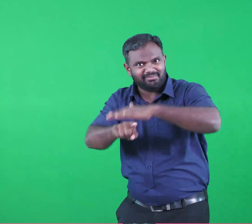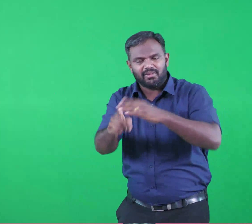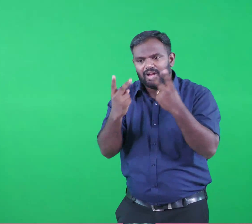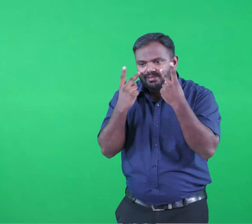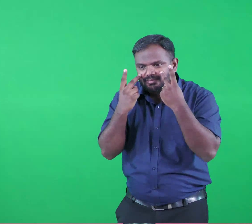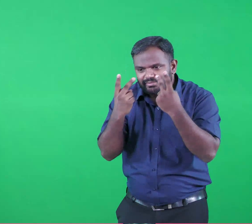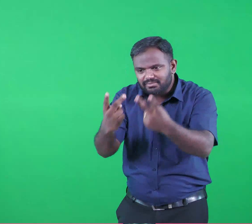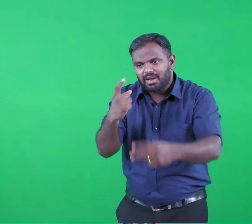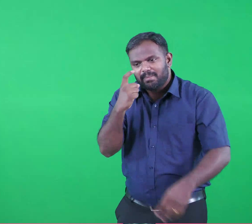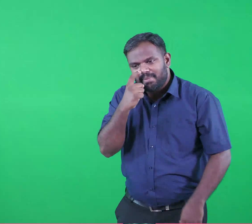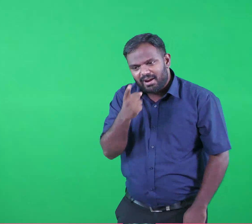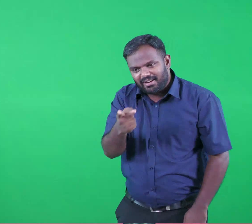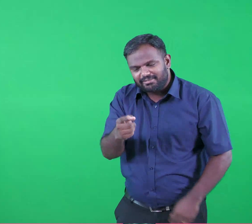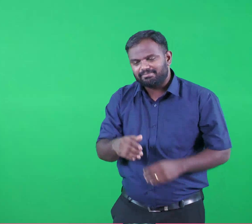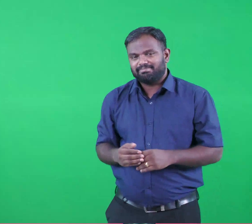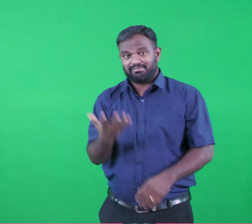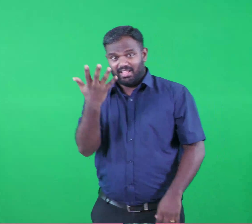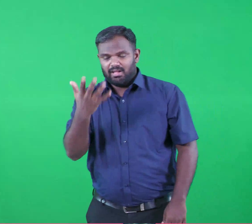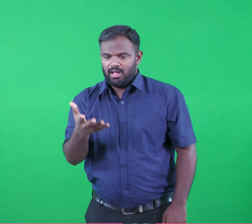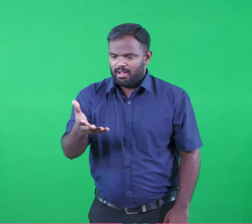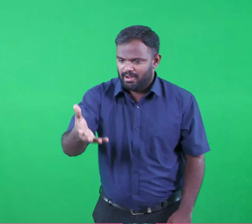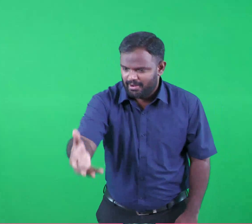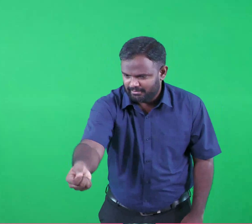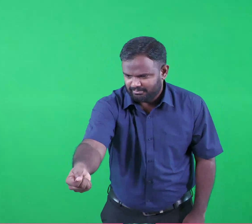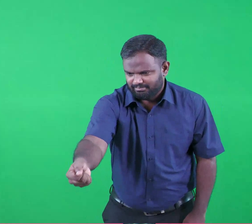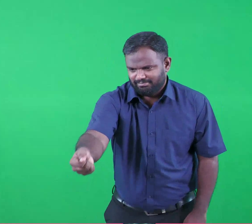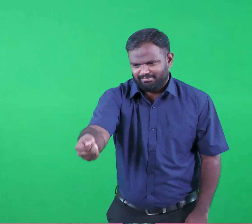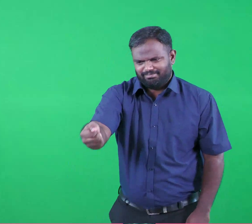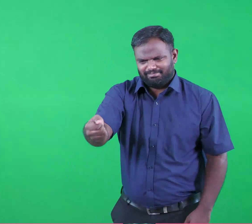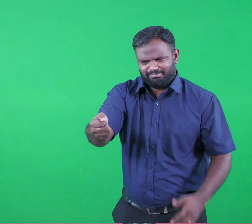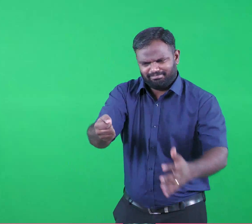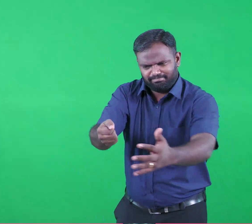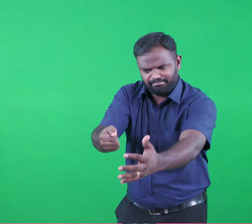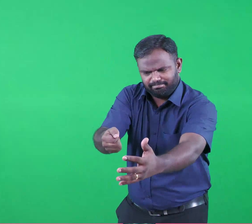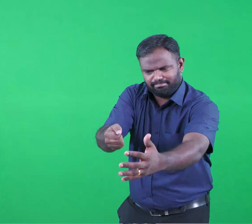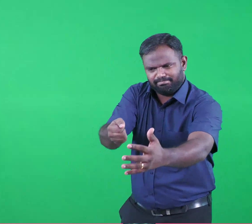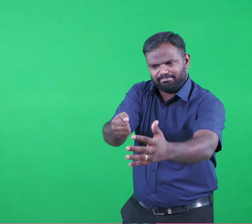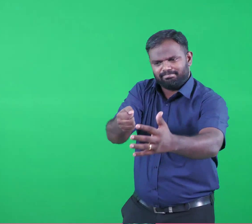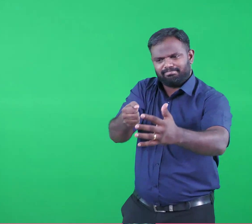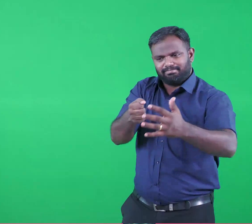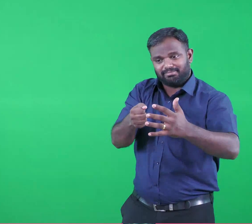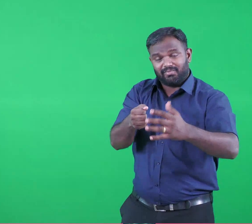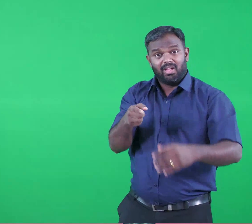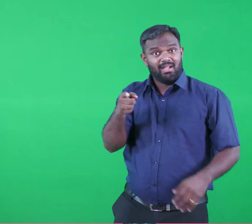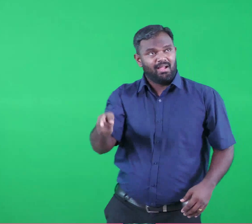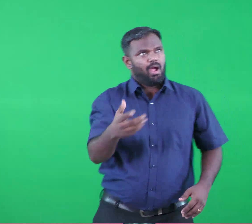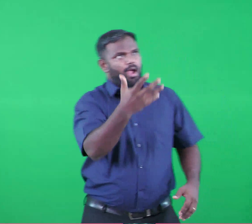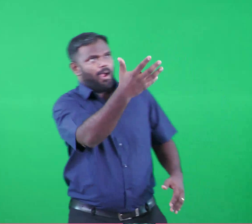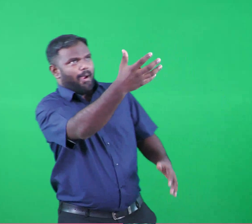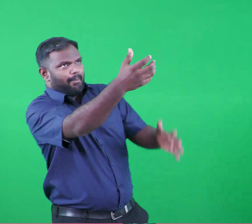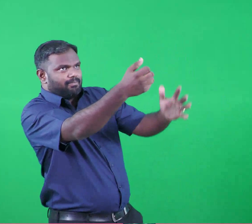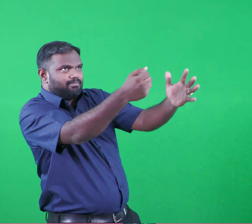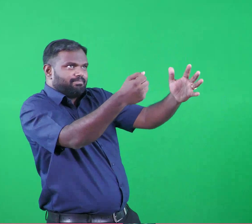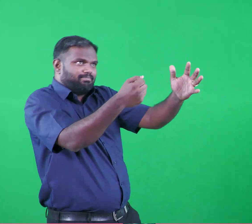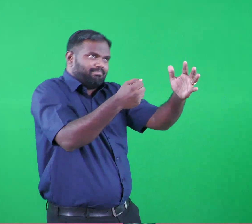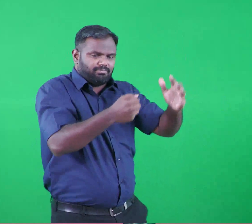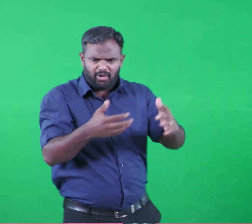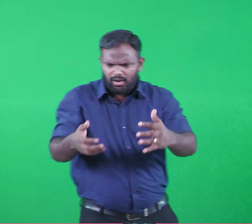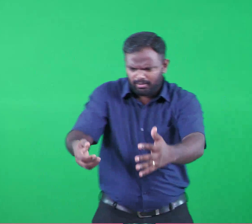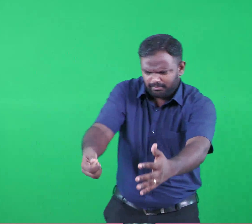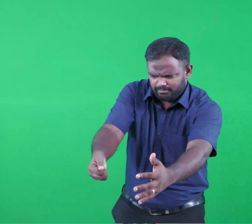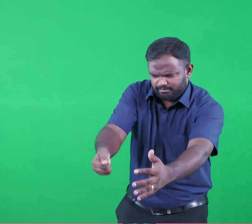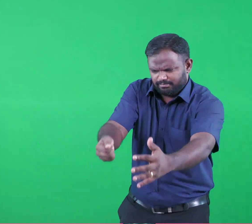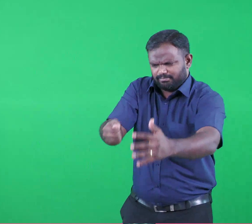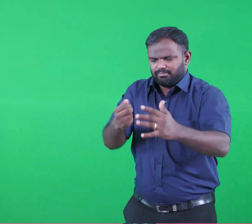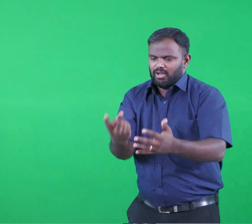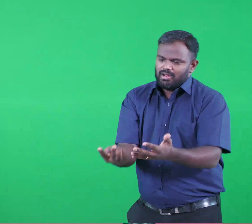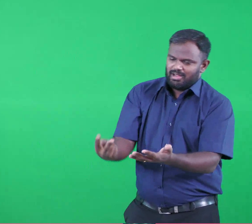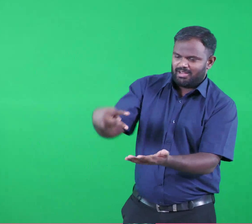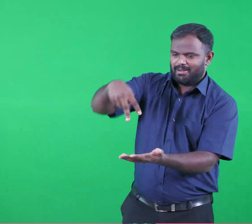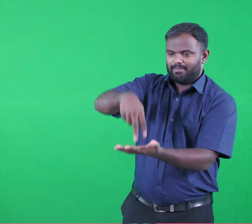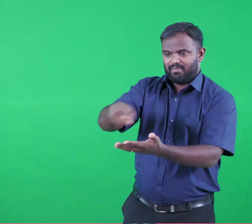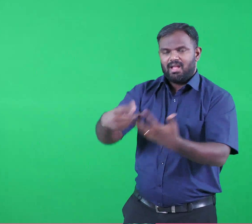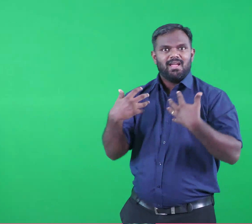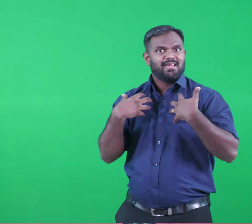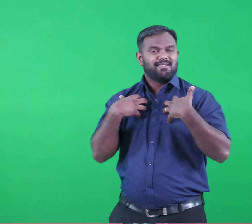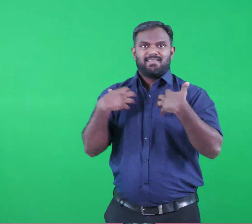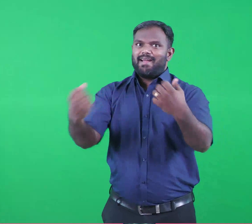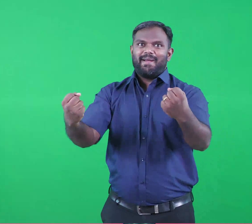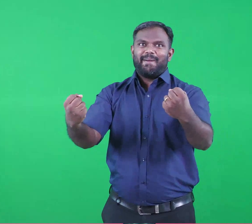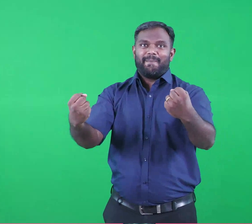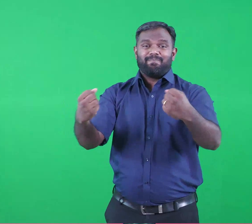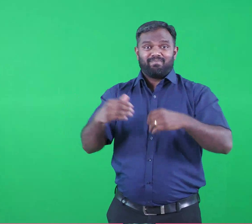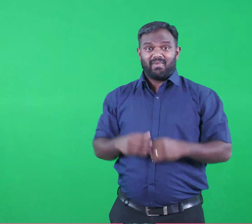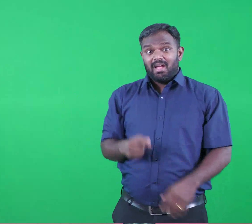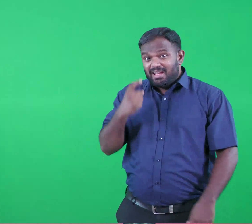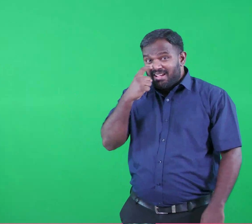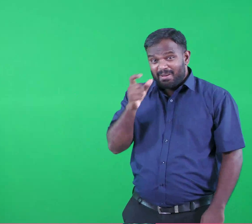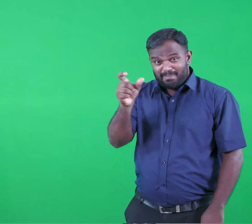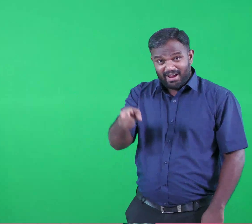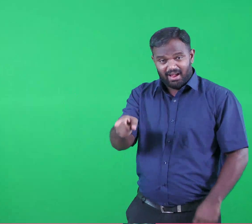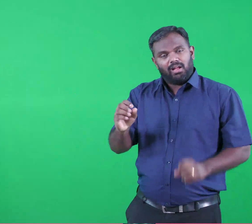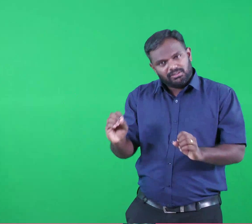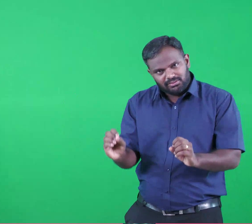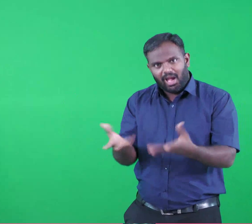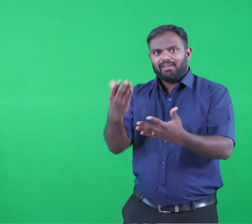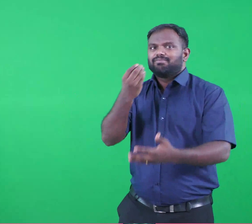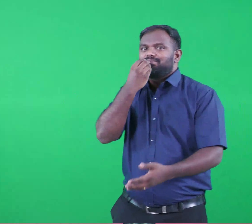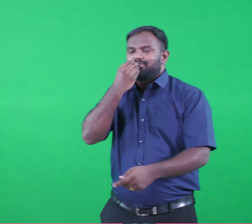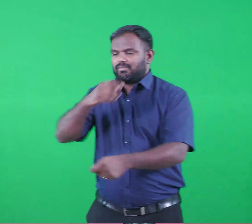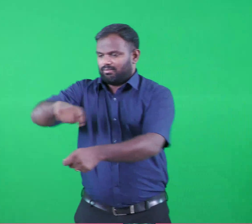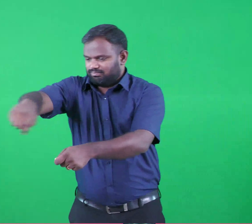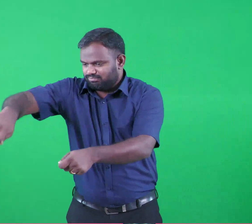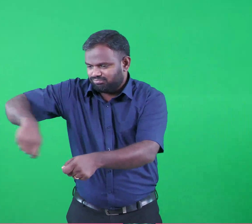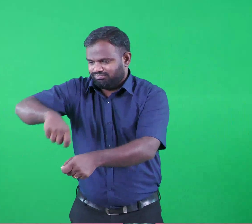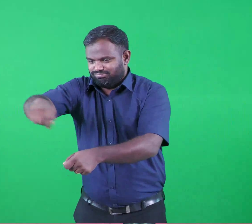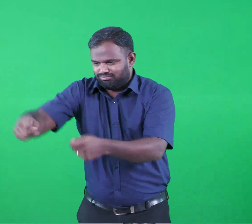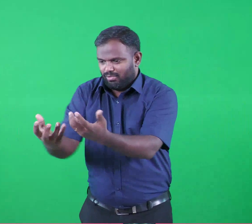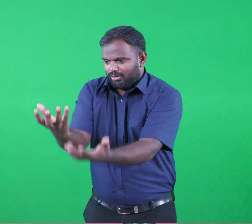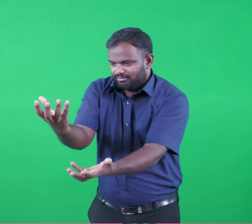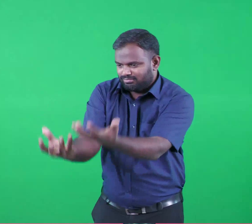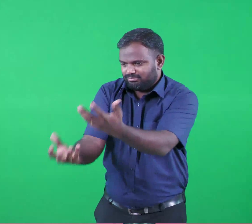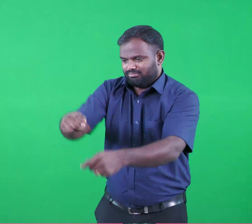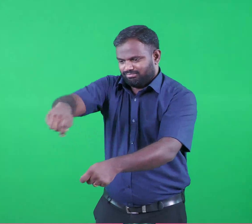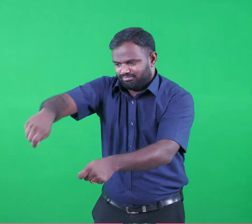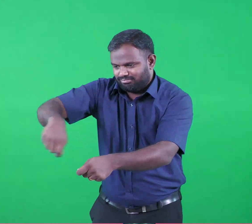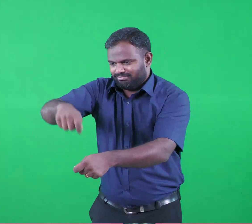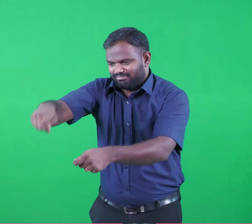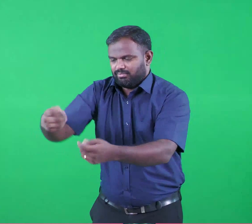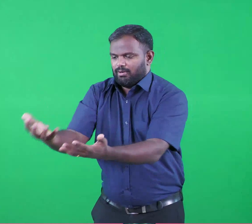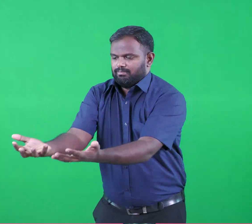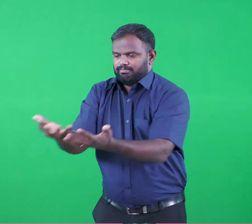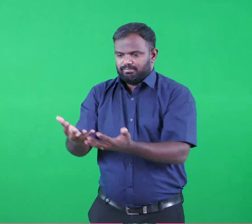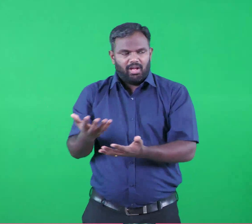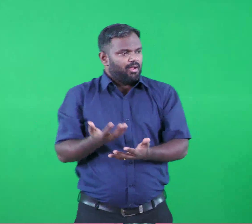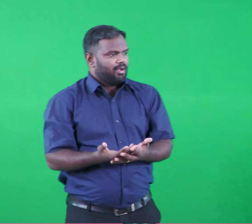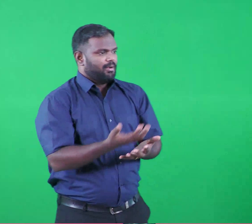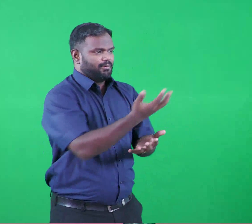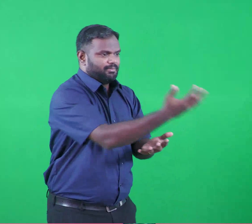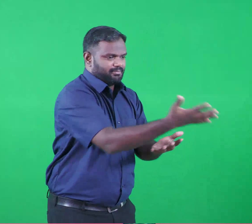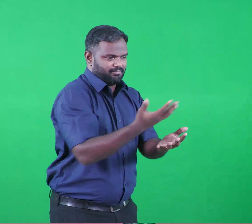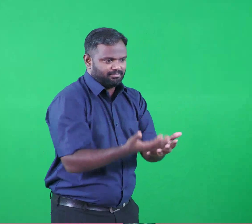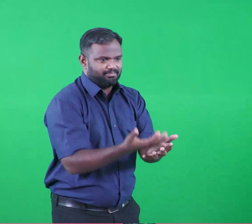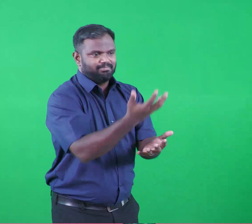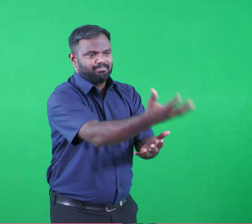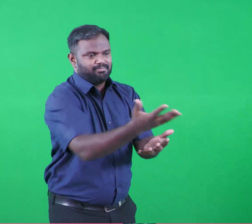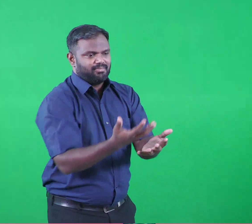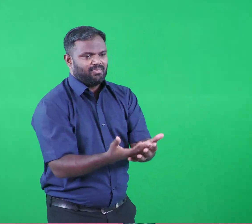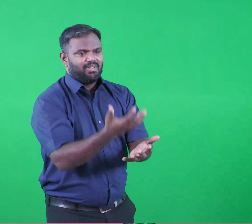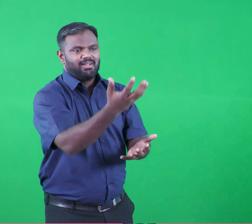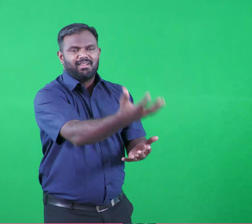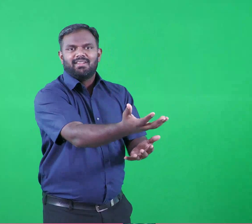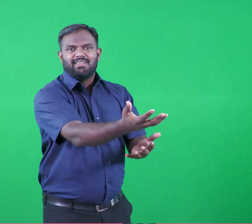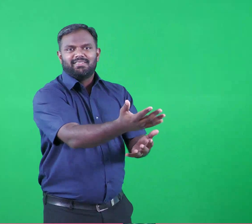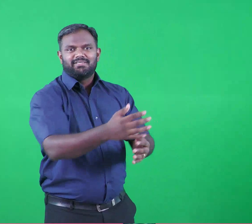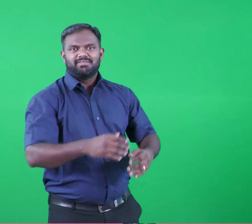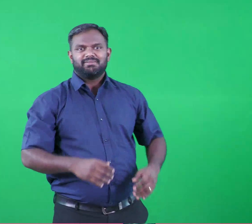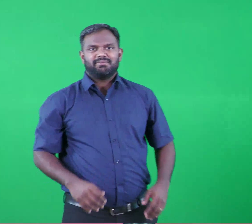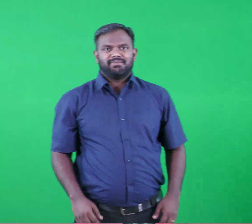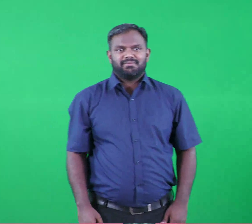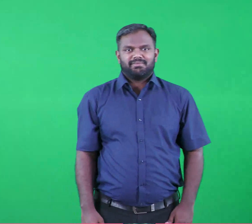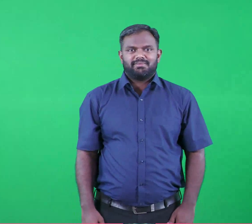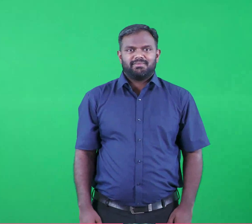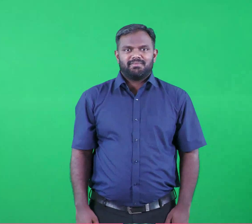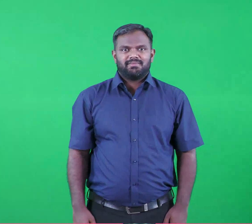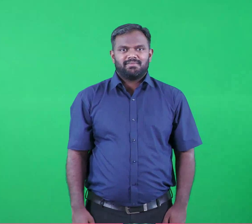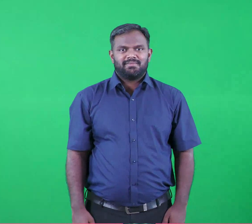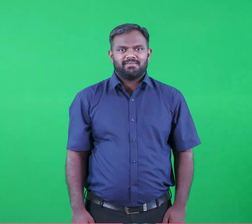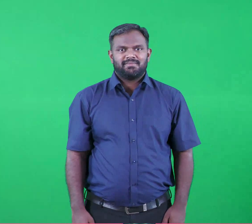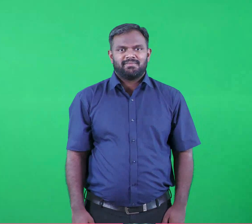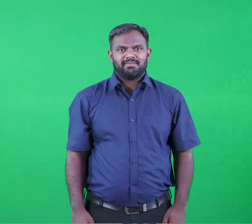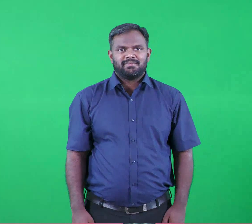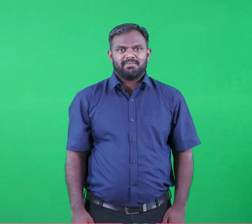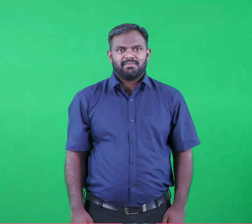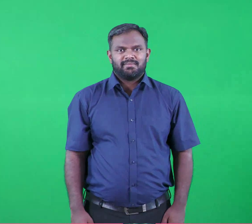So He went to her, took her by the hand, and helped her up. The fever left her, and she began to serve them.